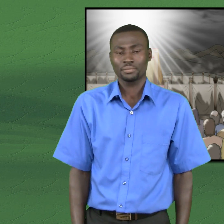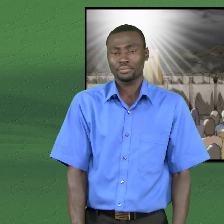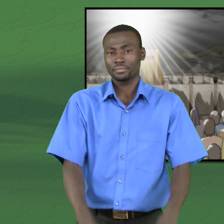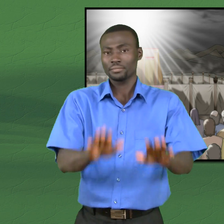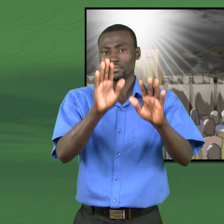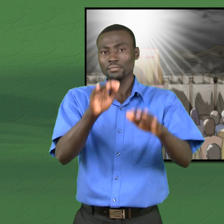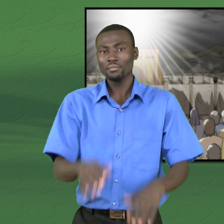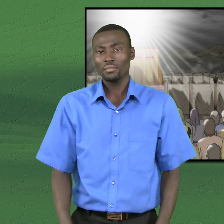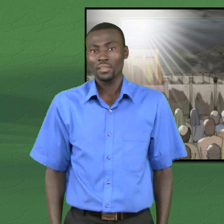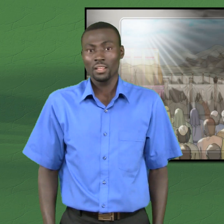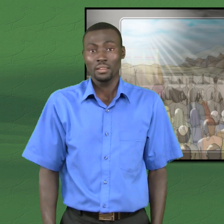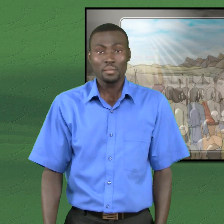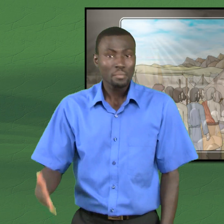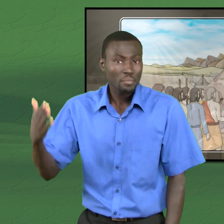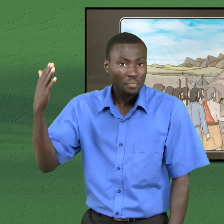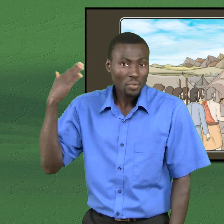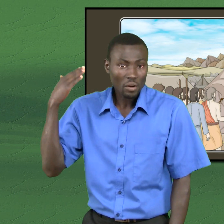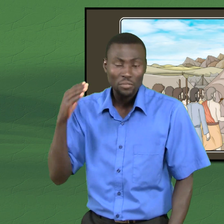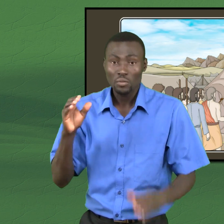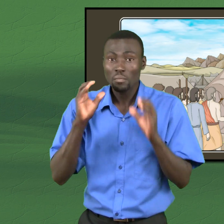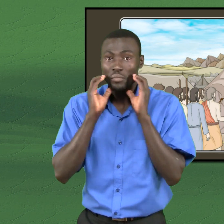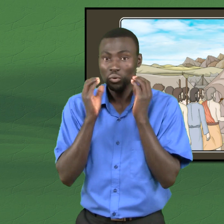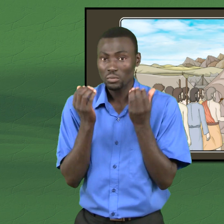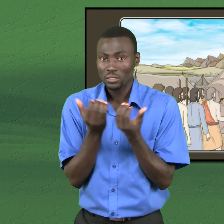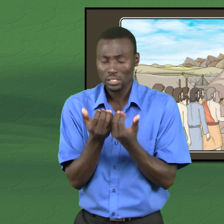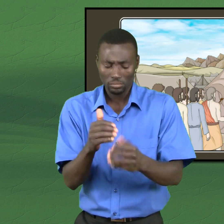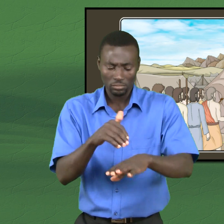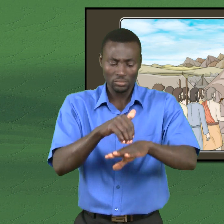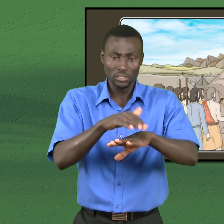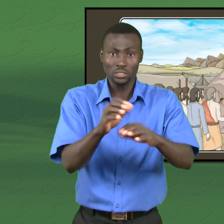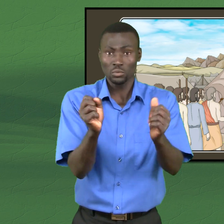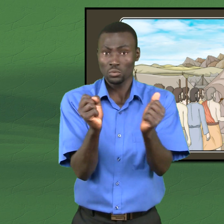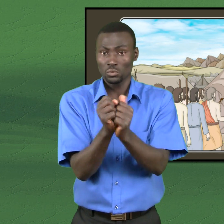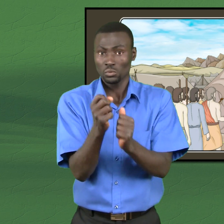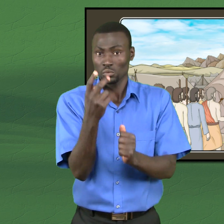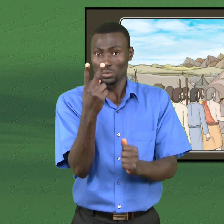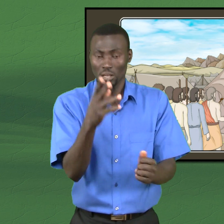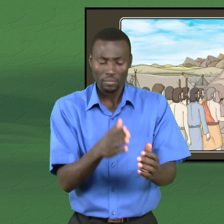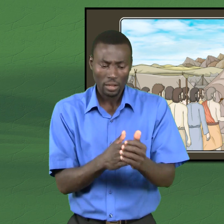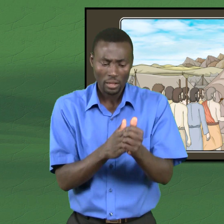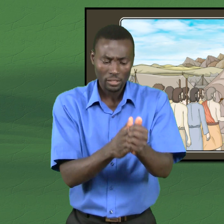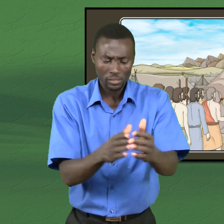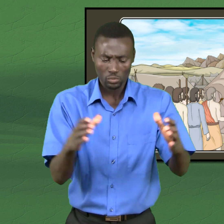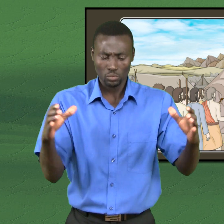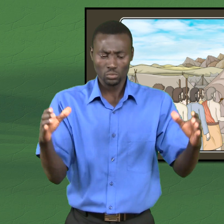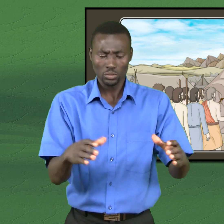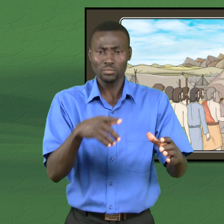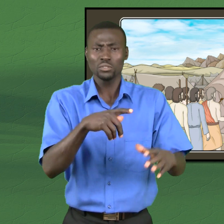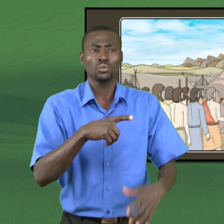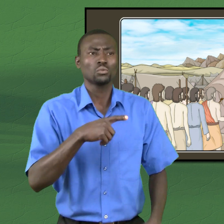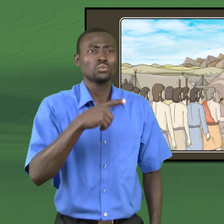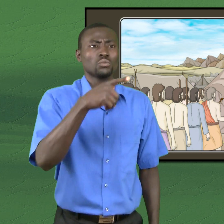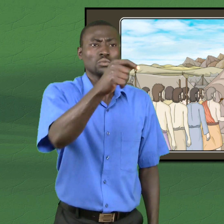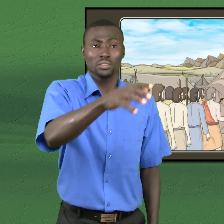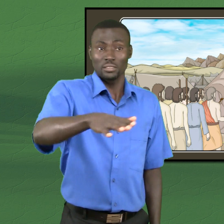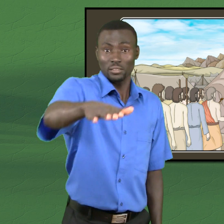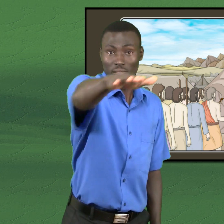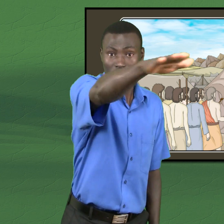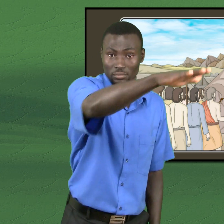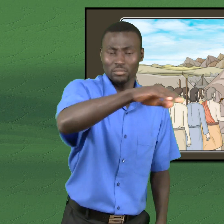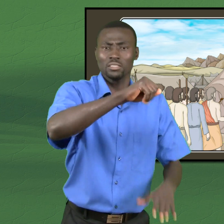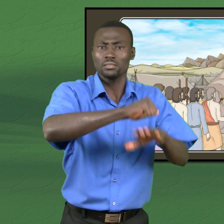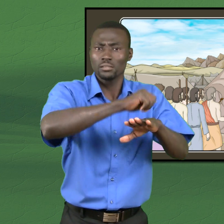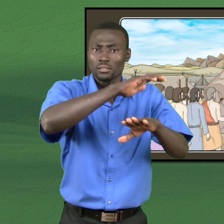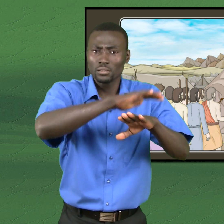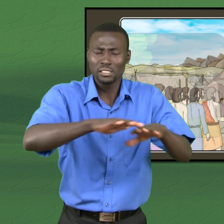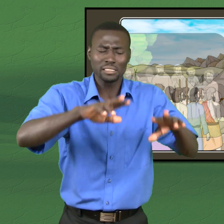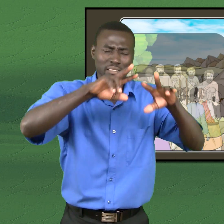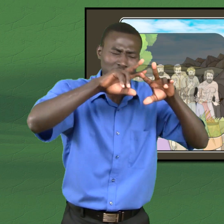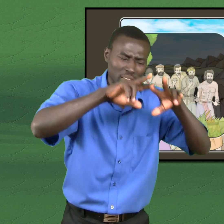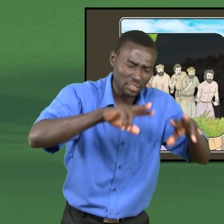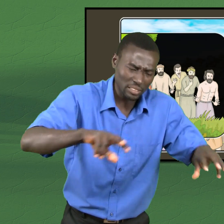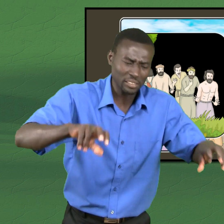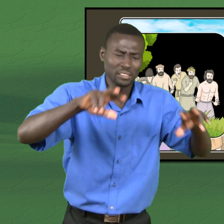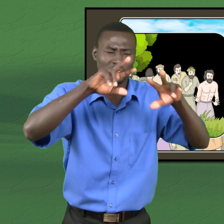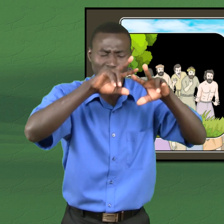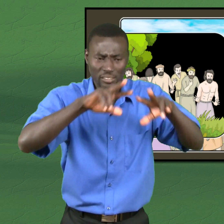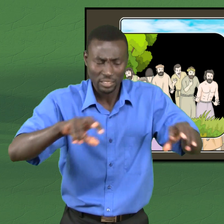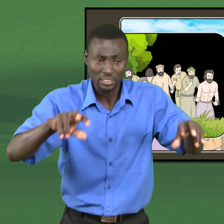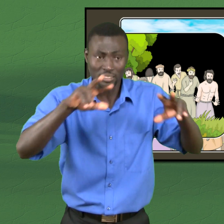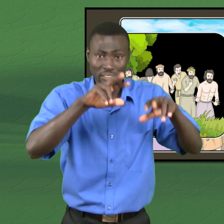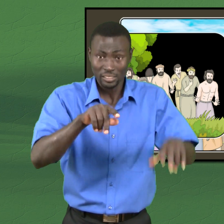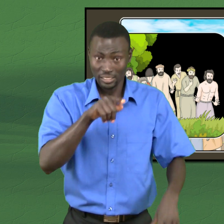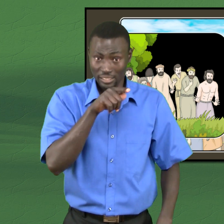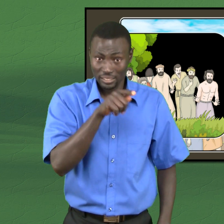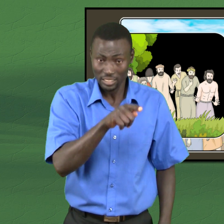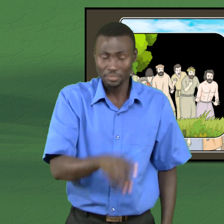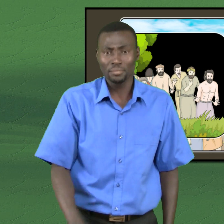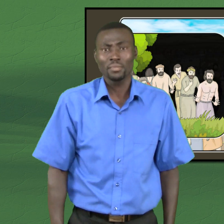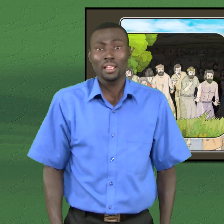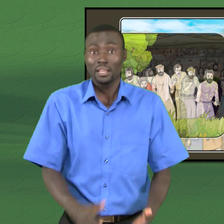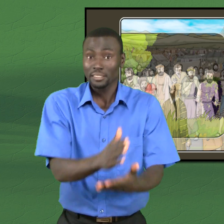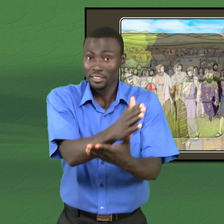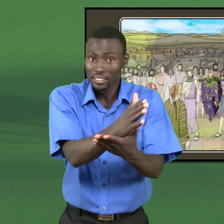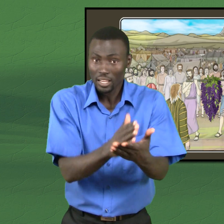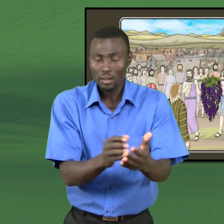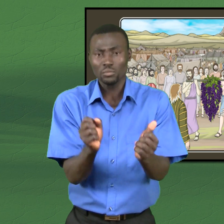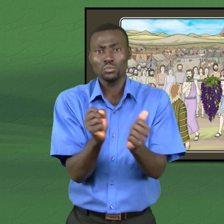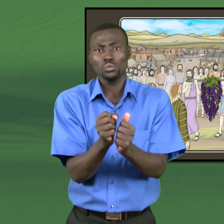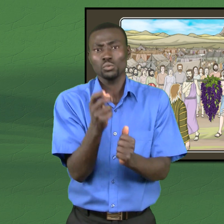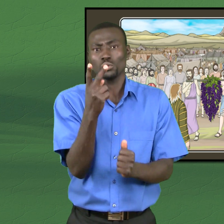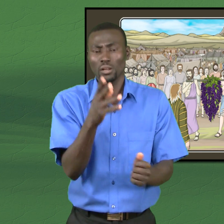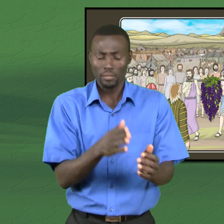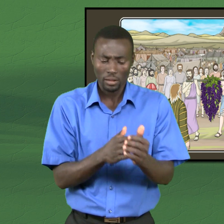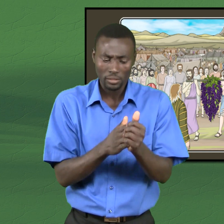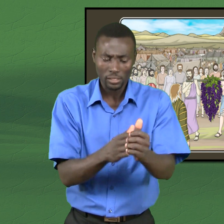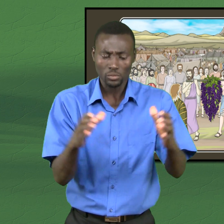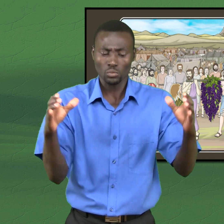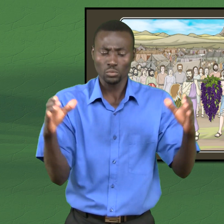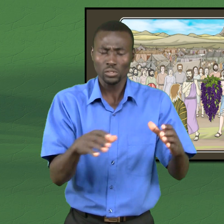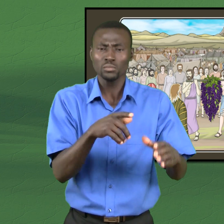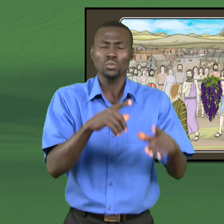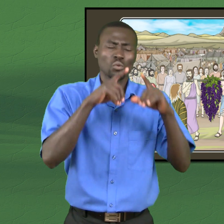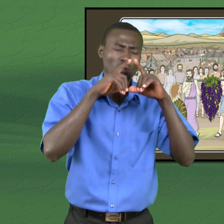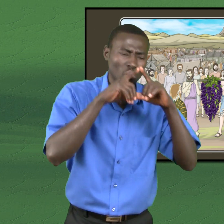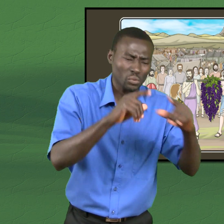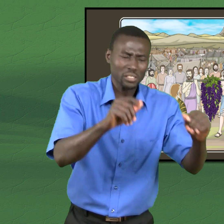They will meet their end in the wilderness, and there they will die.”